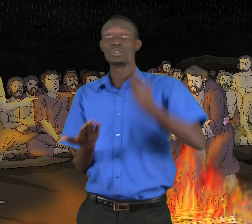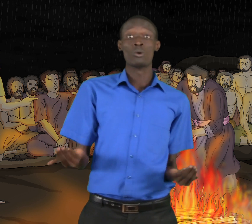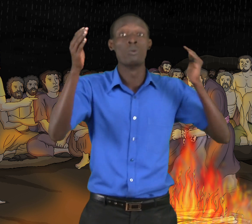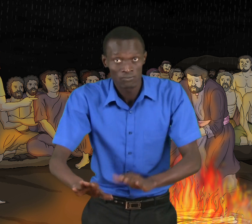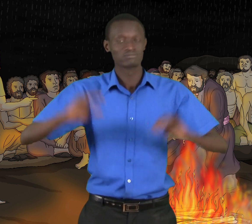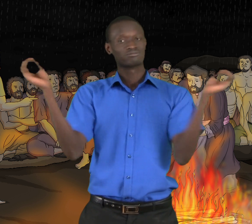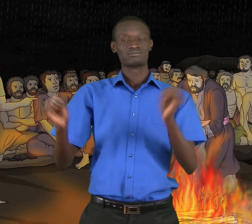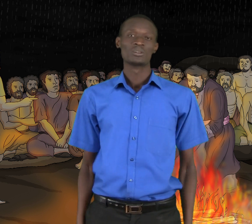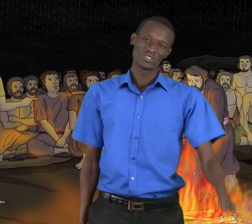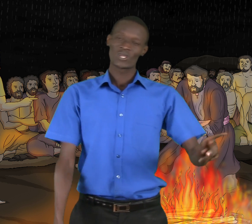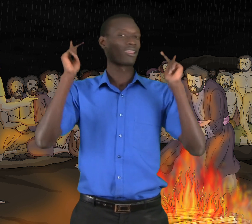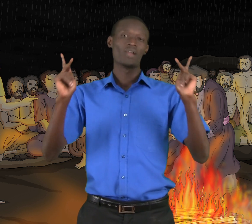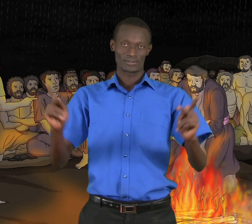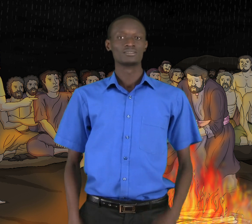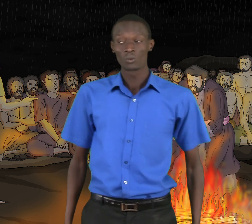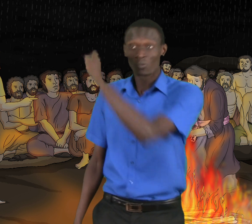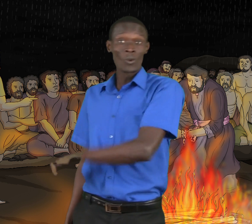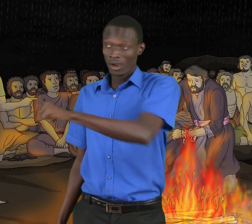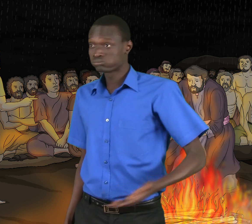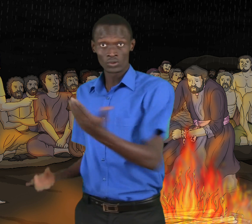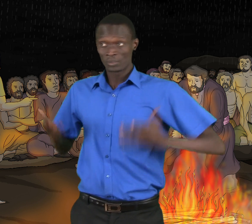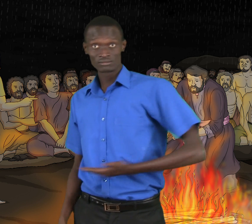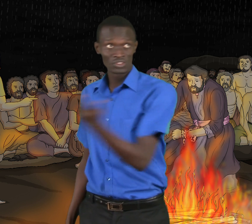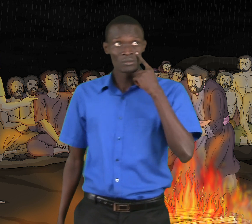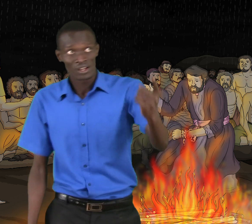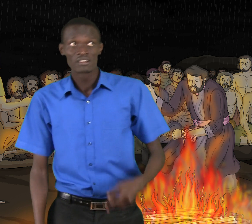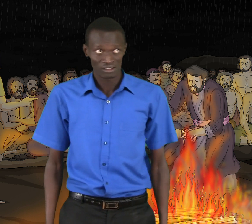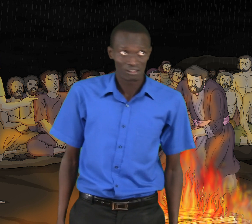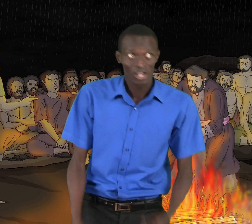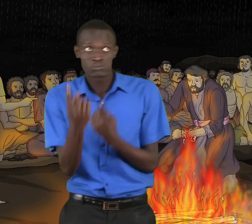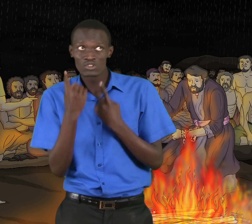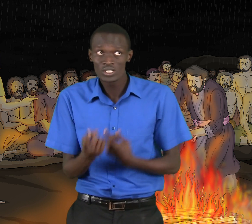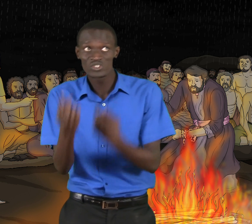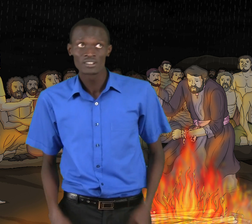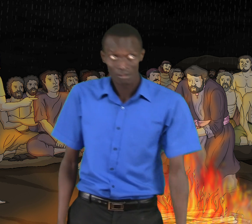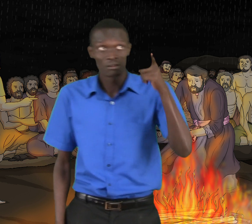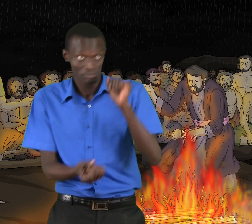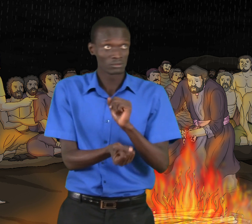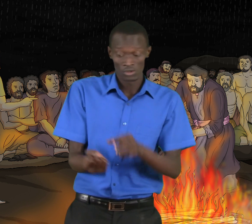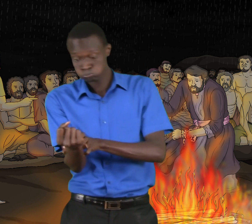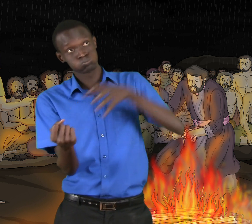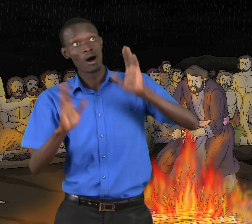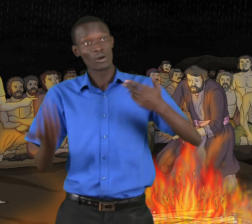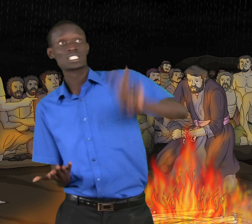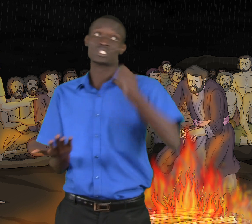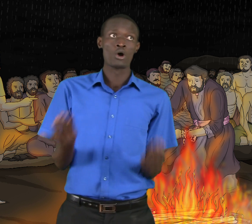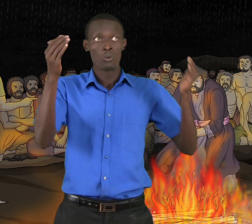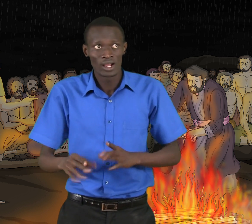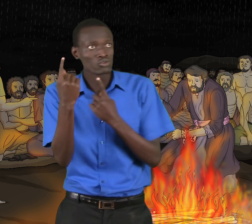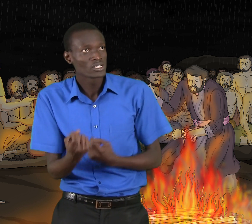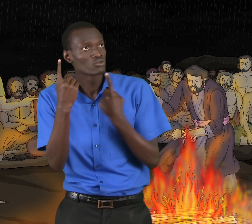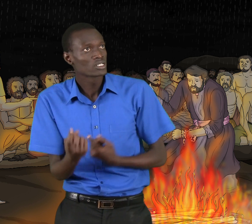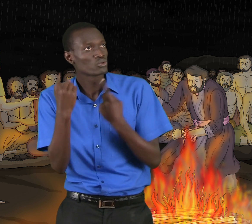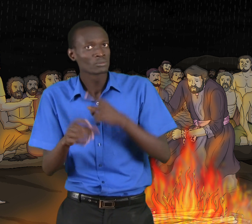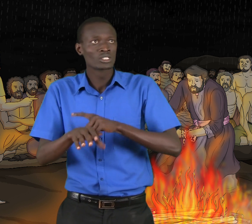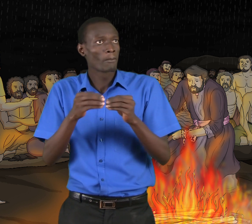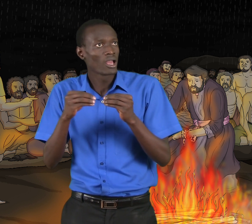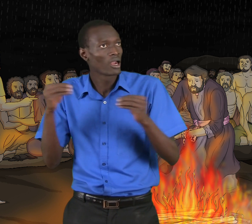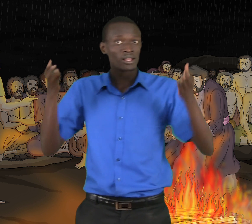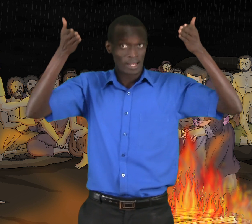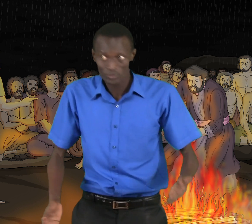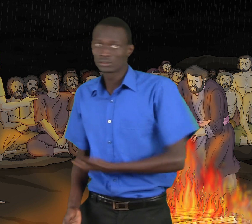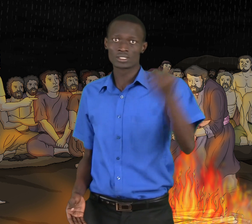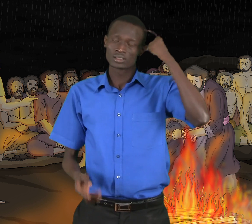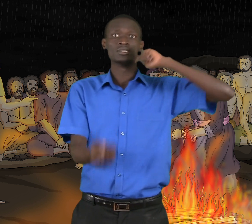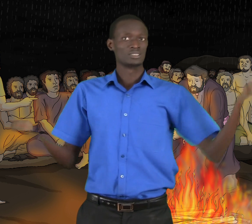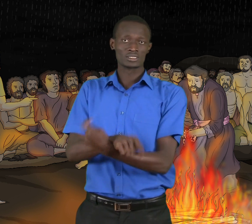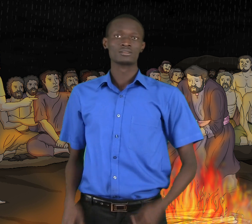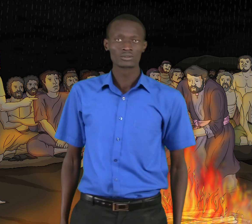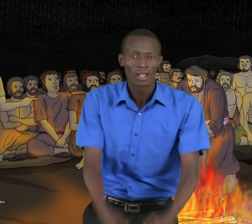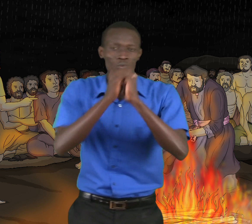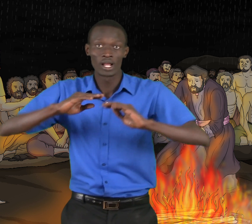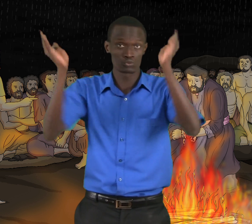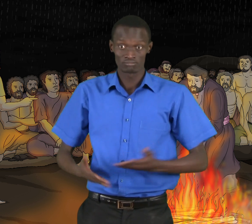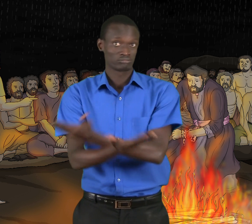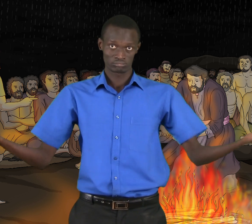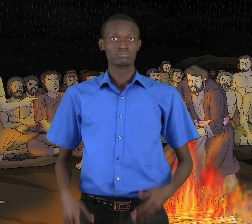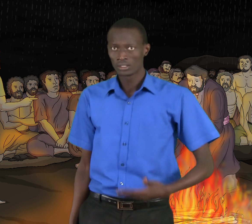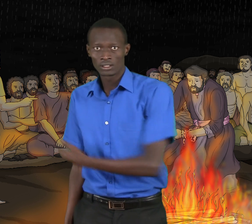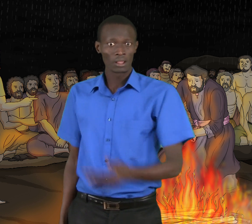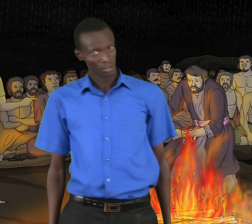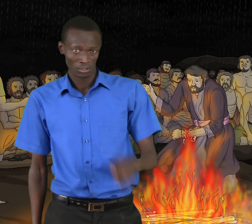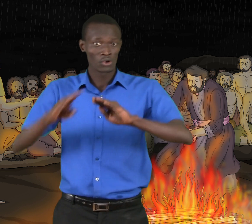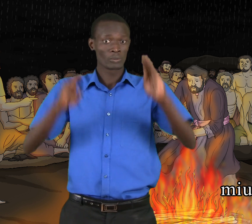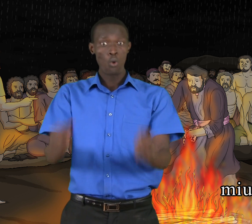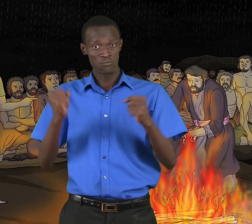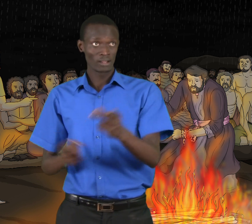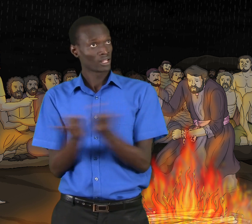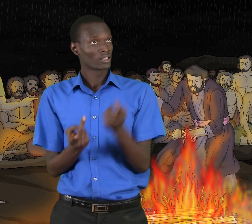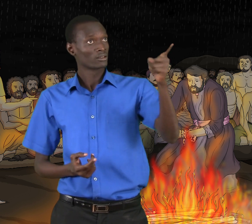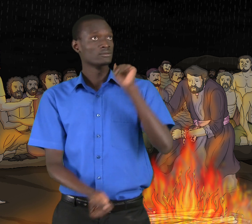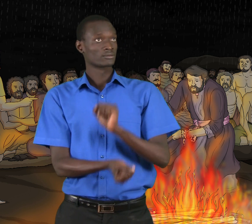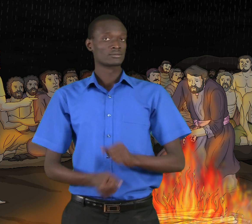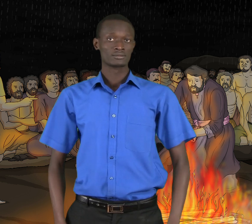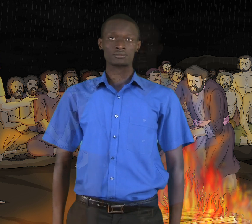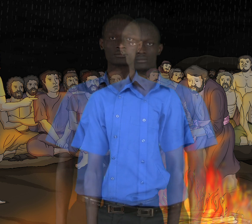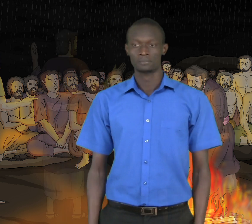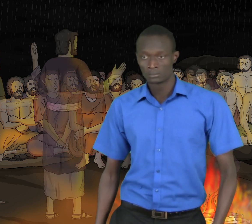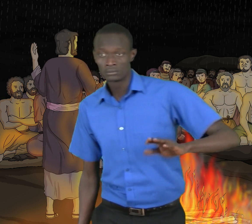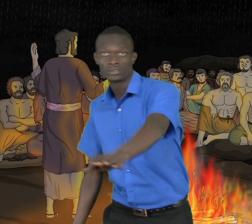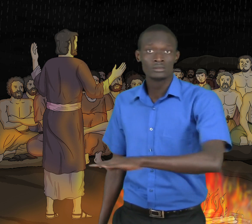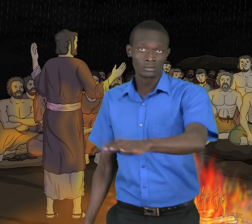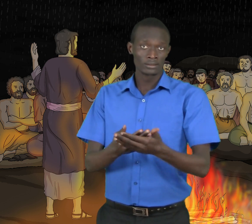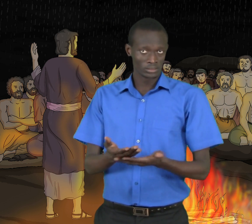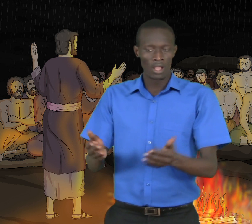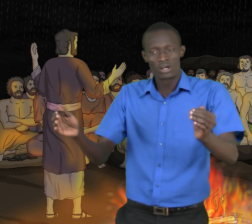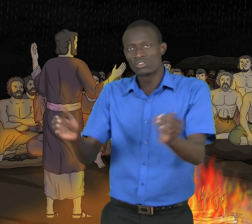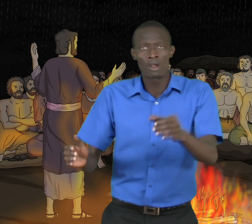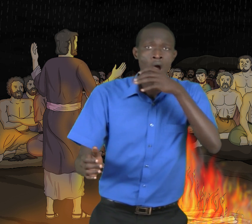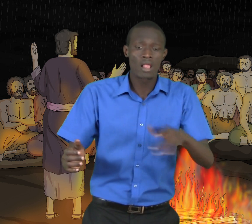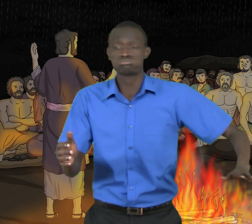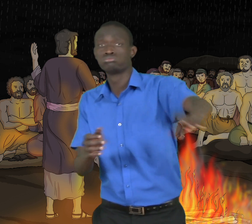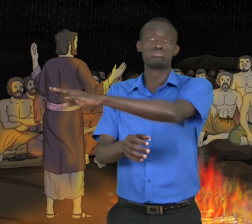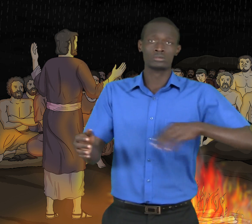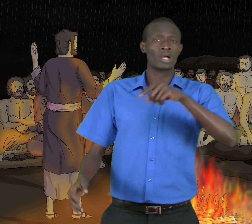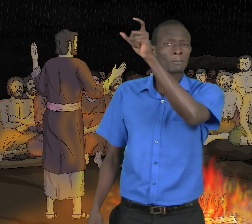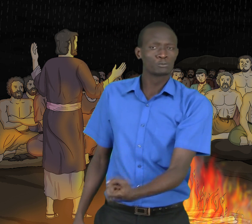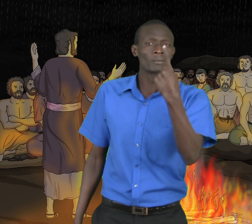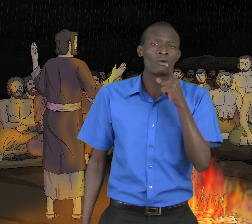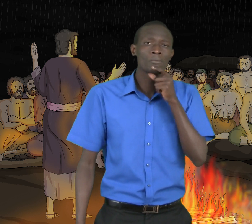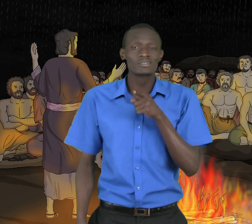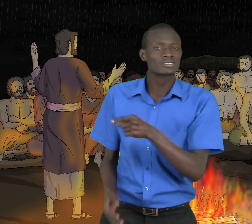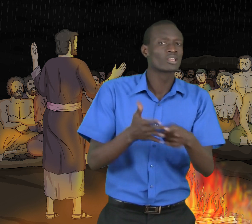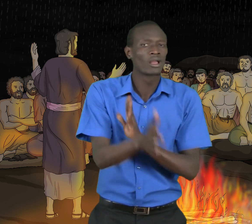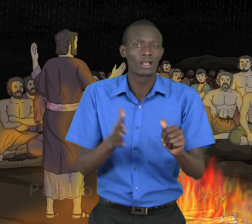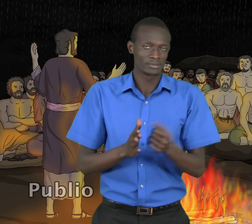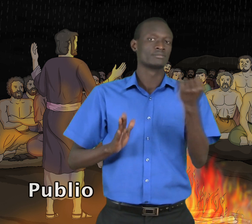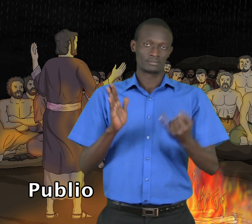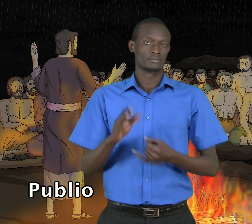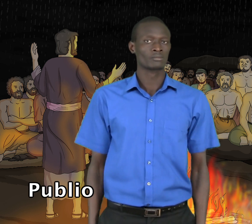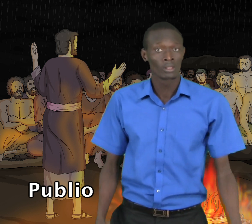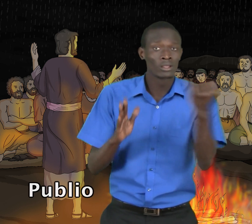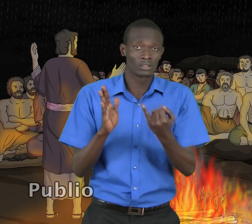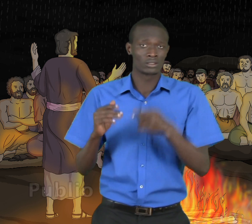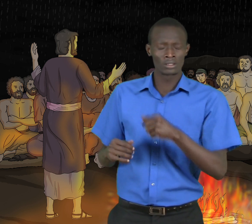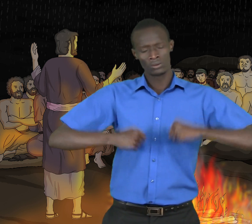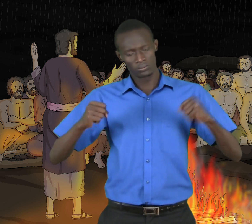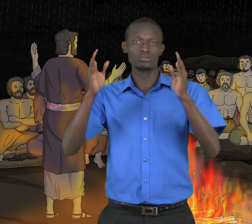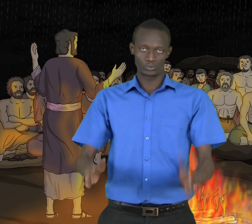But after waiting a long time and seeing nothing unusual happen to him, they changed their minds and said he was a god.